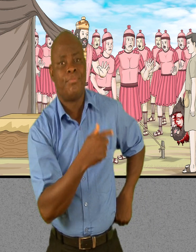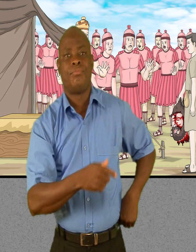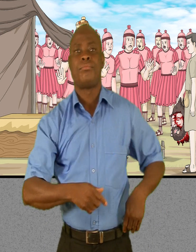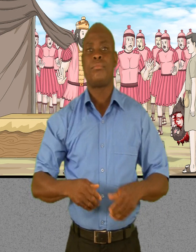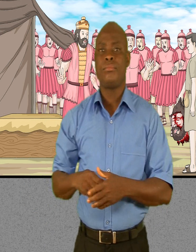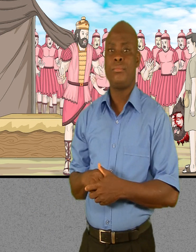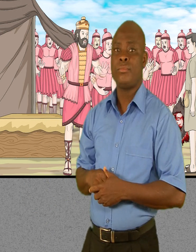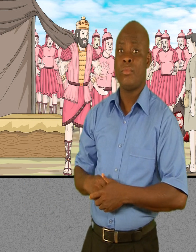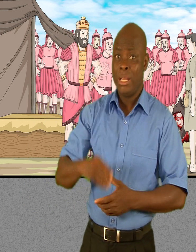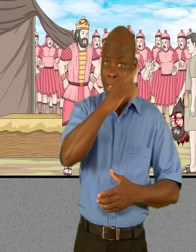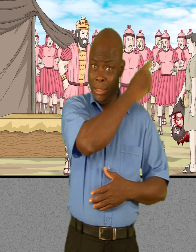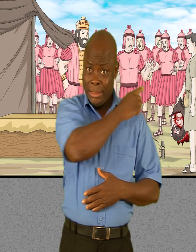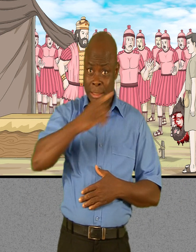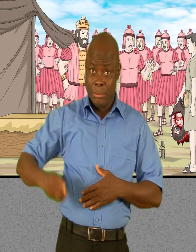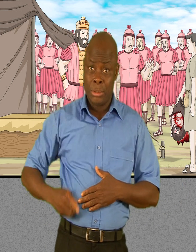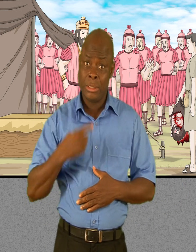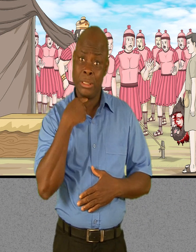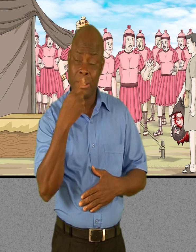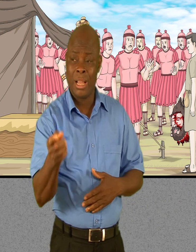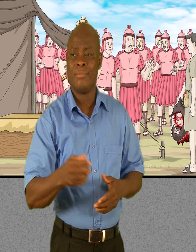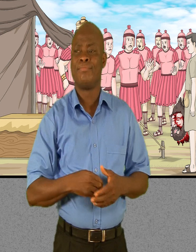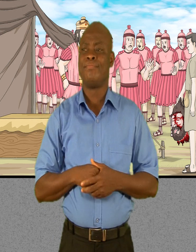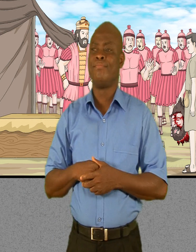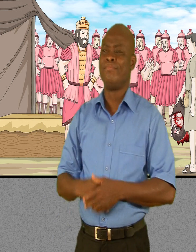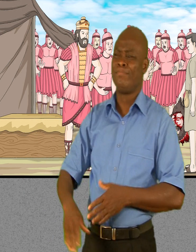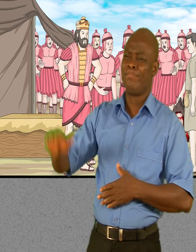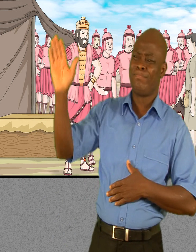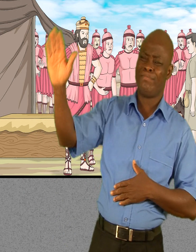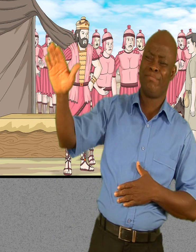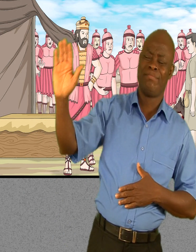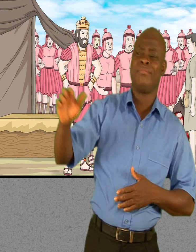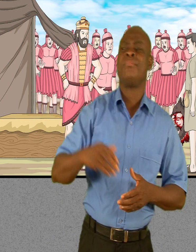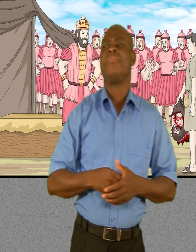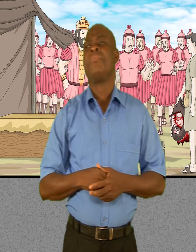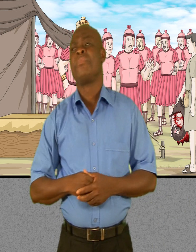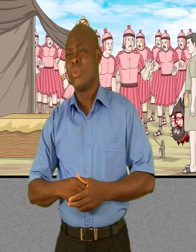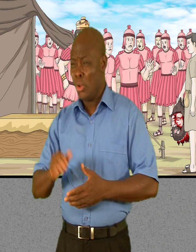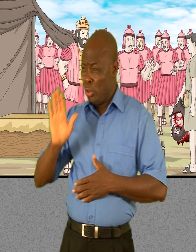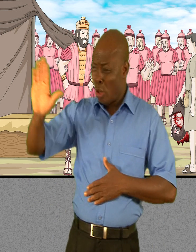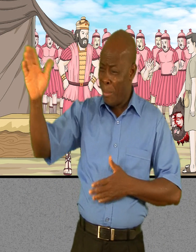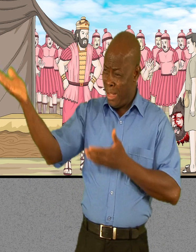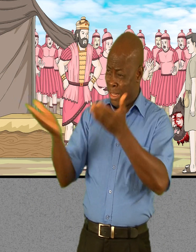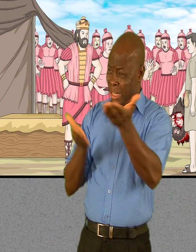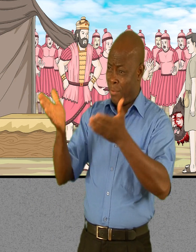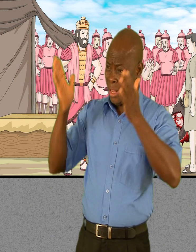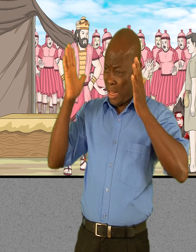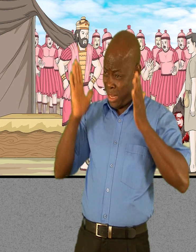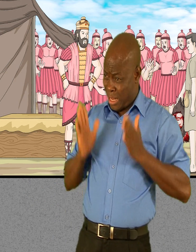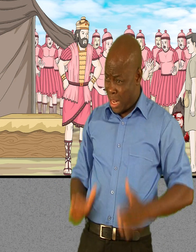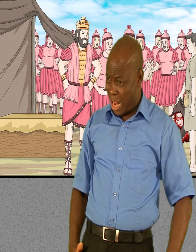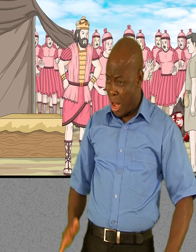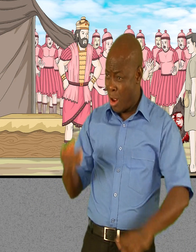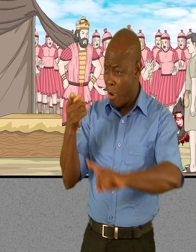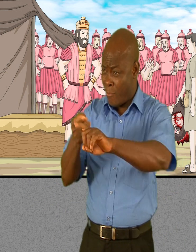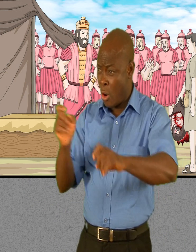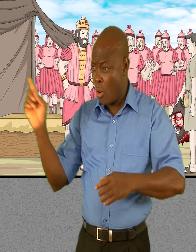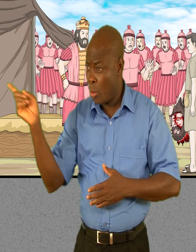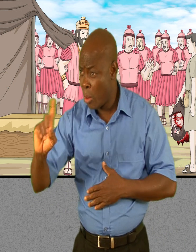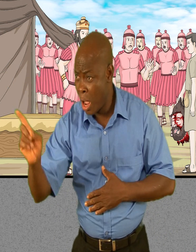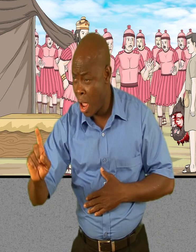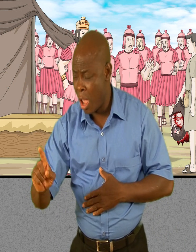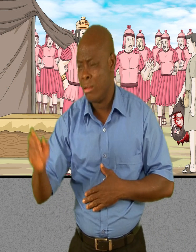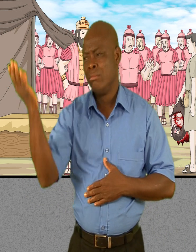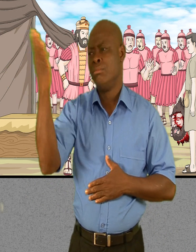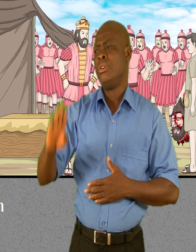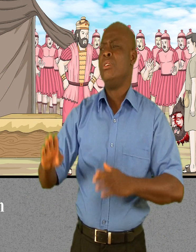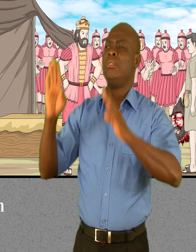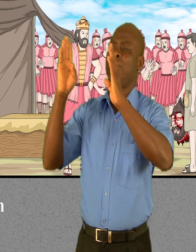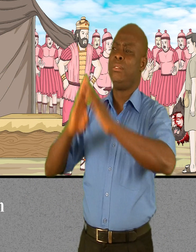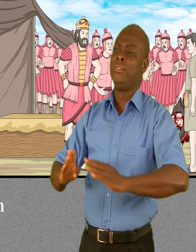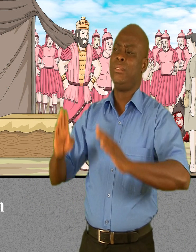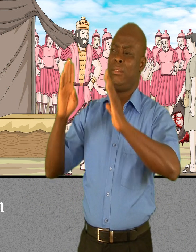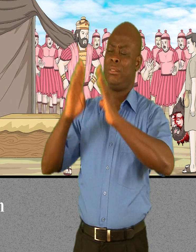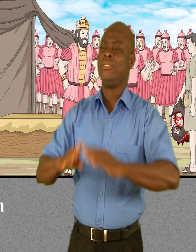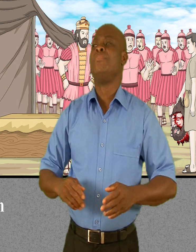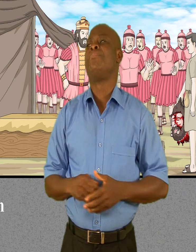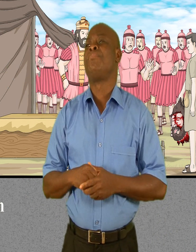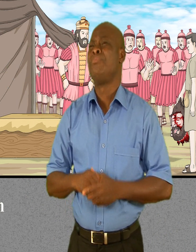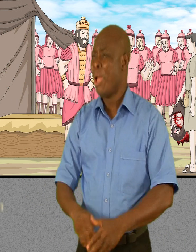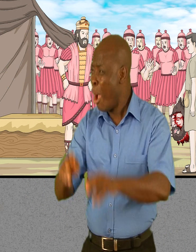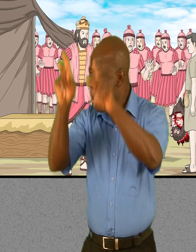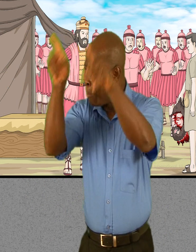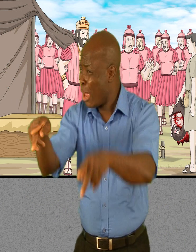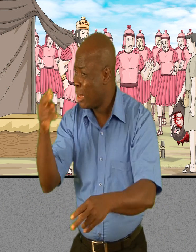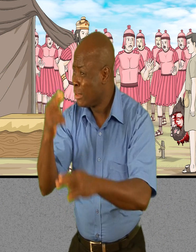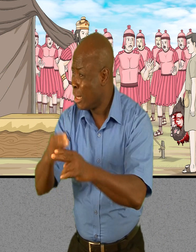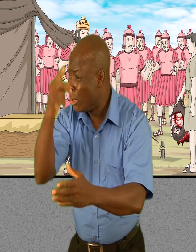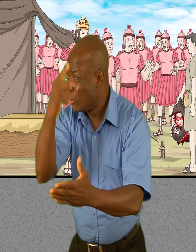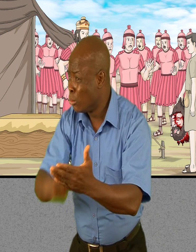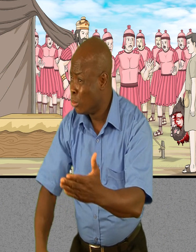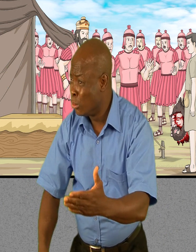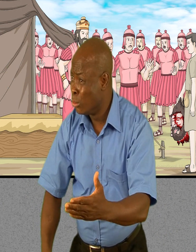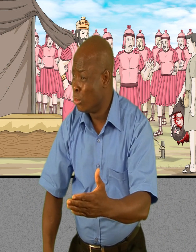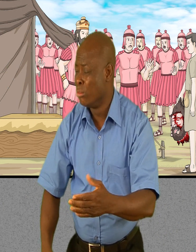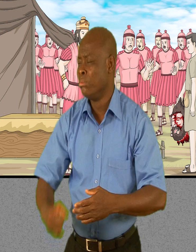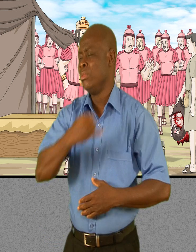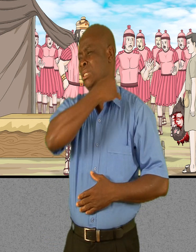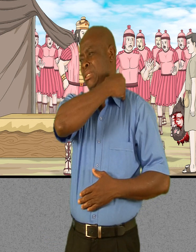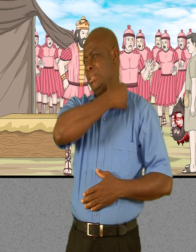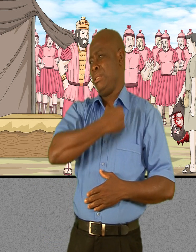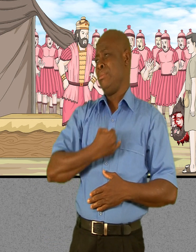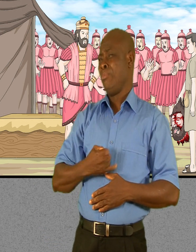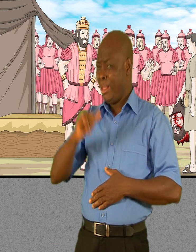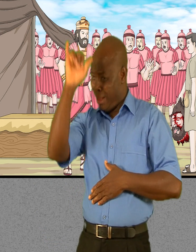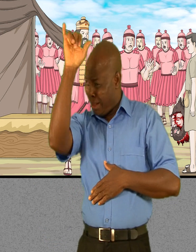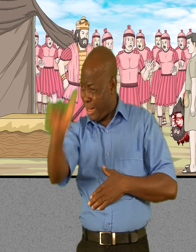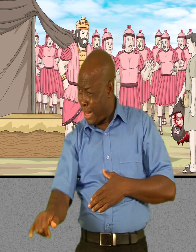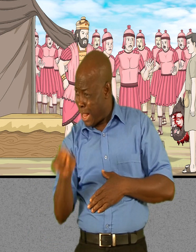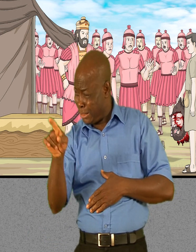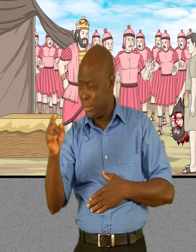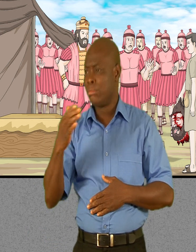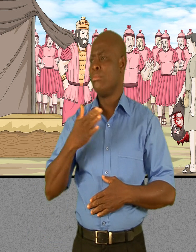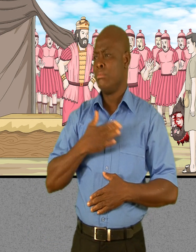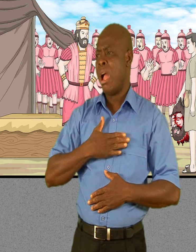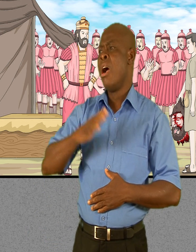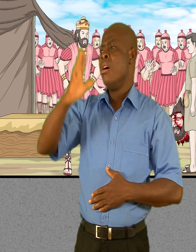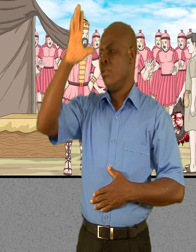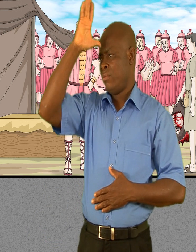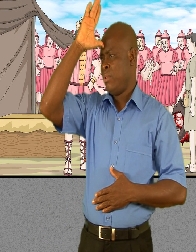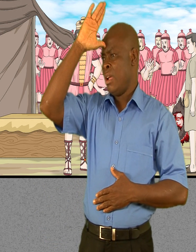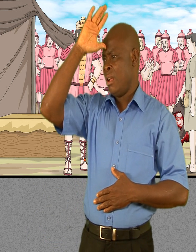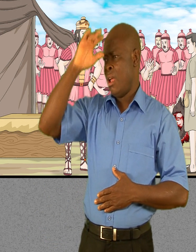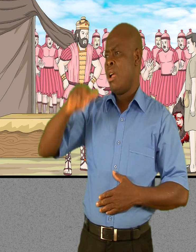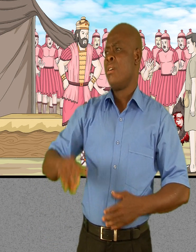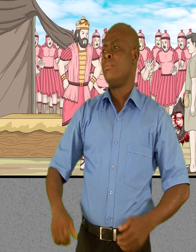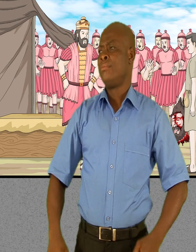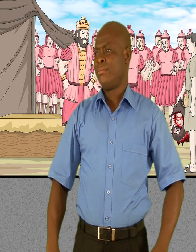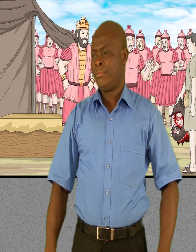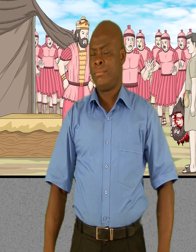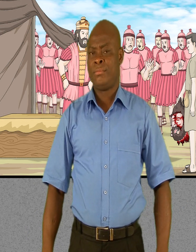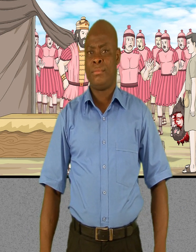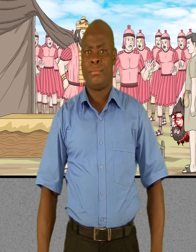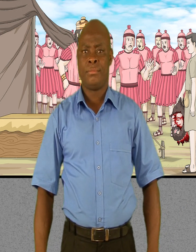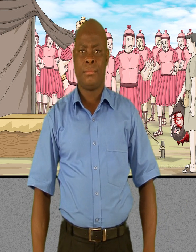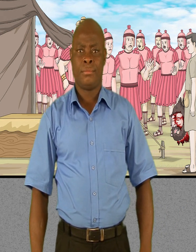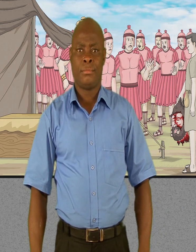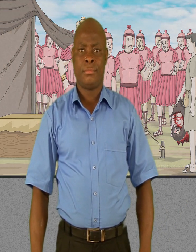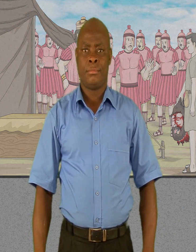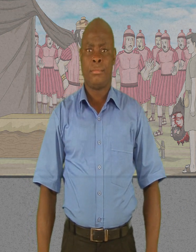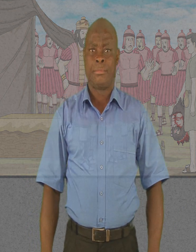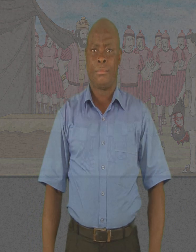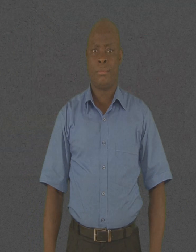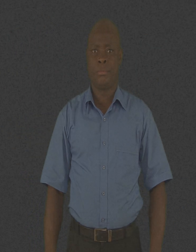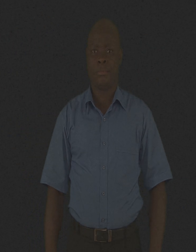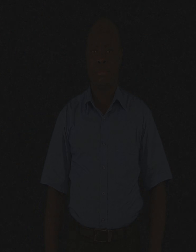“I am the son of your servant Jesse of Bethlehem,” David replied.